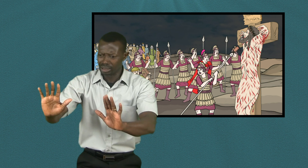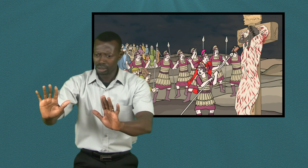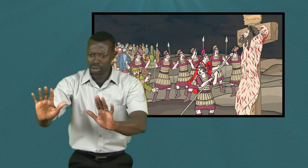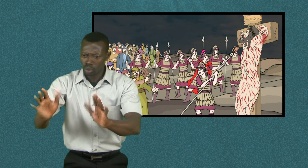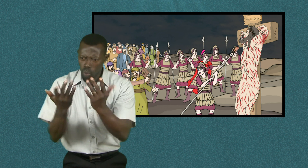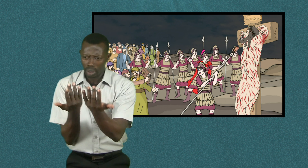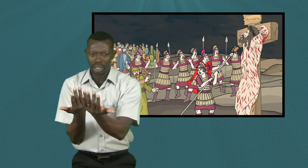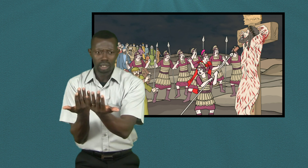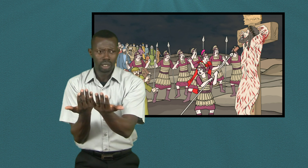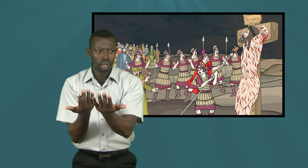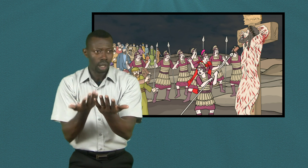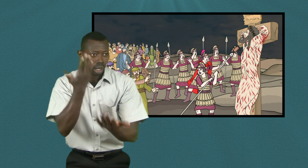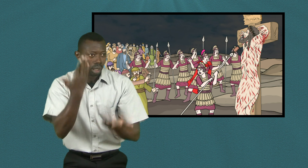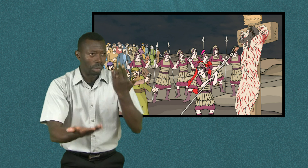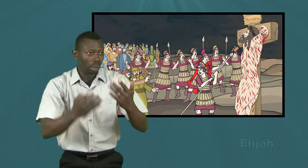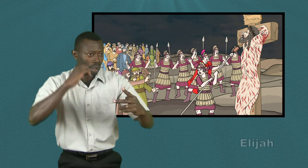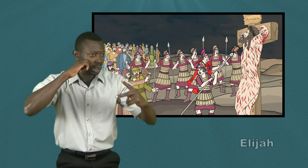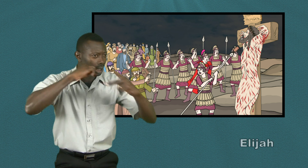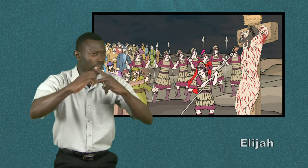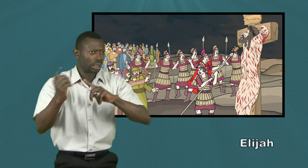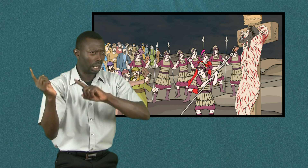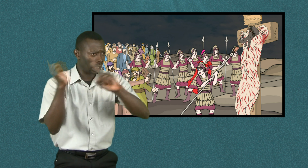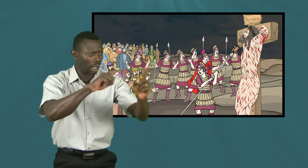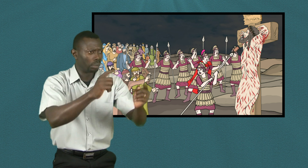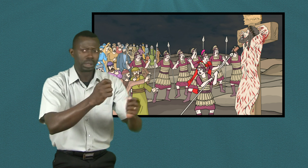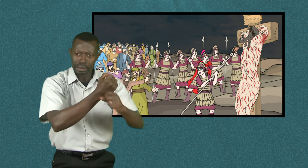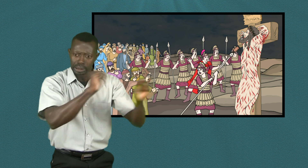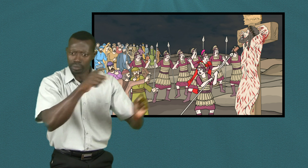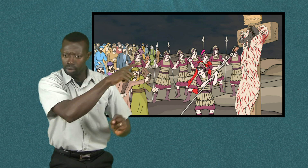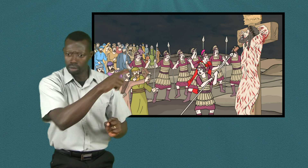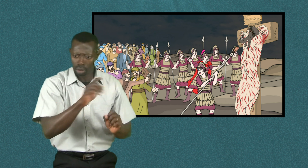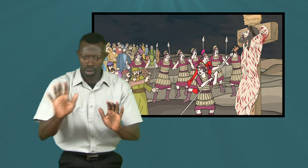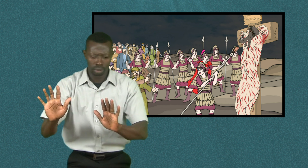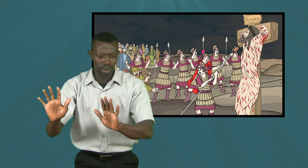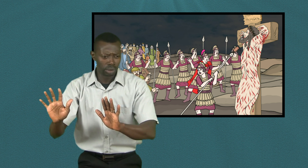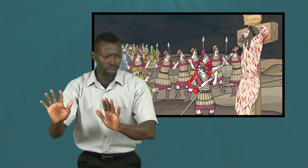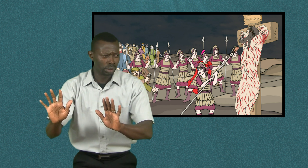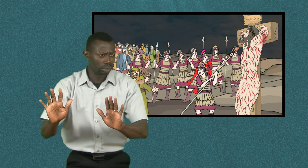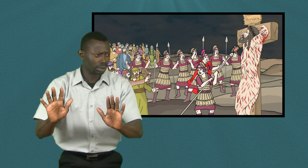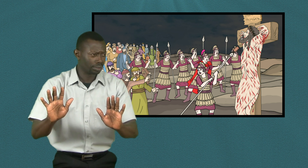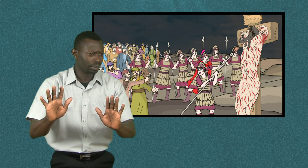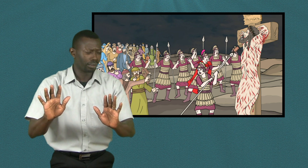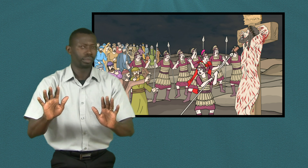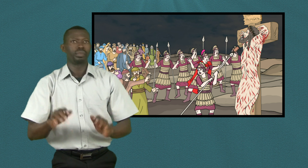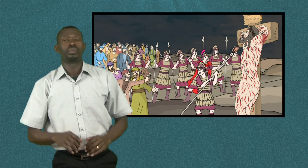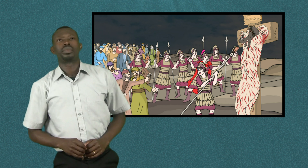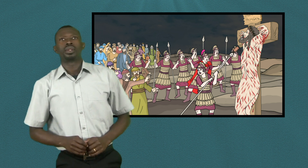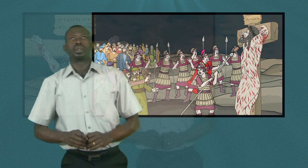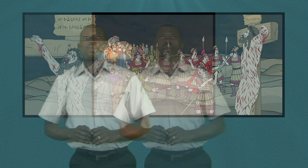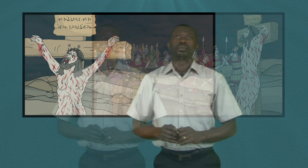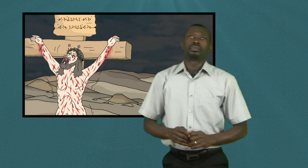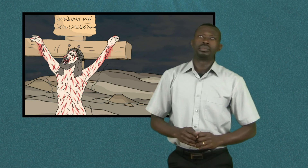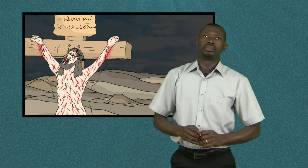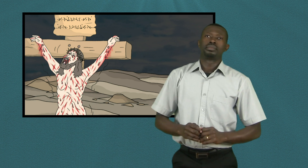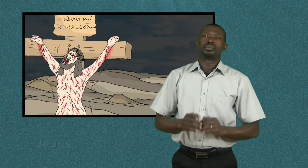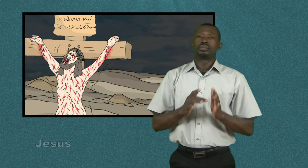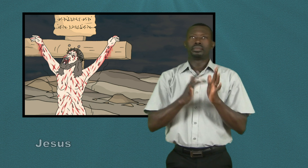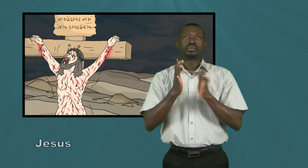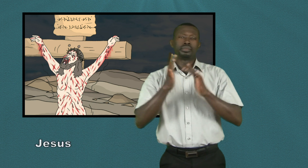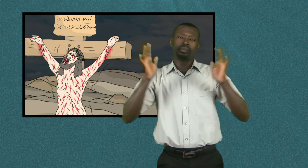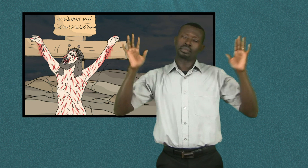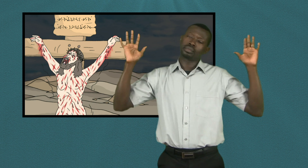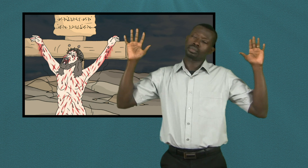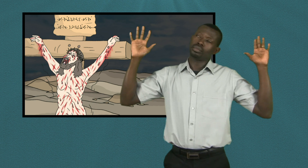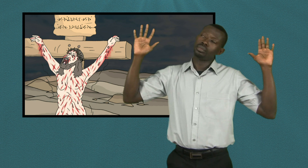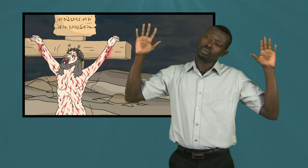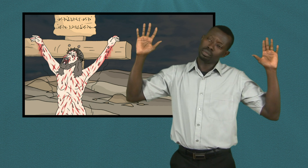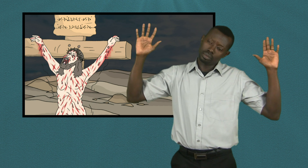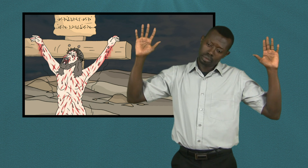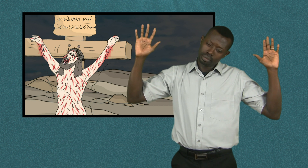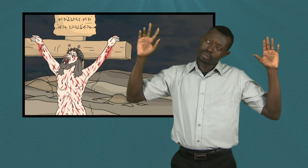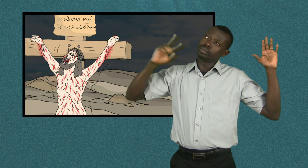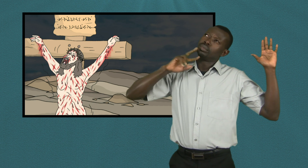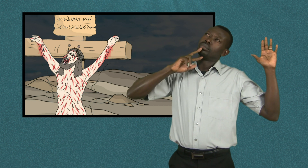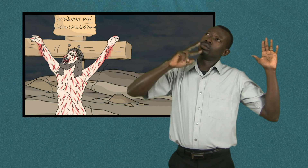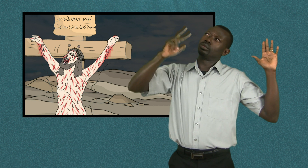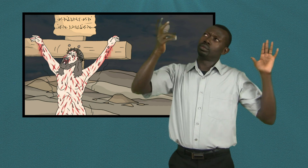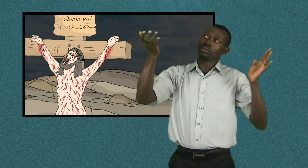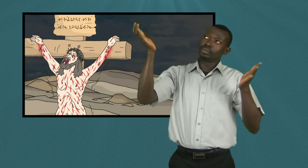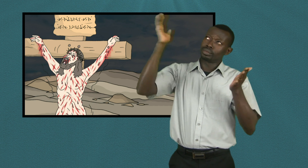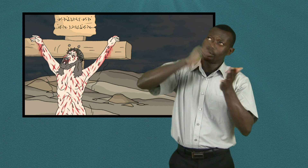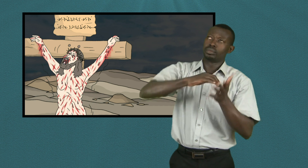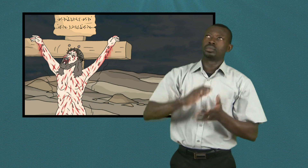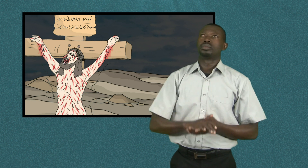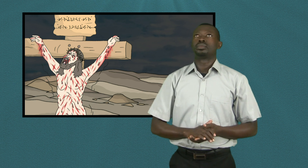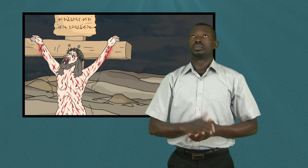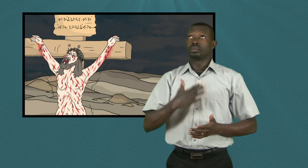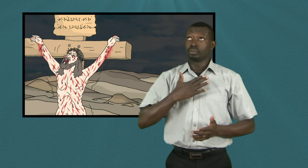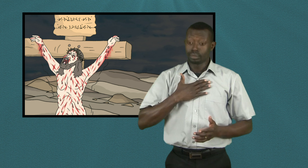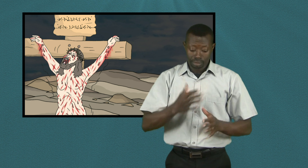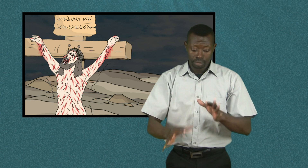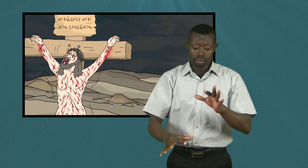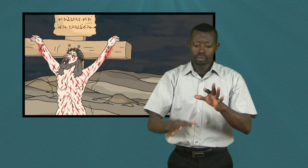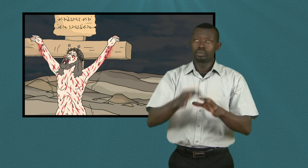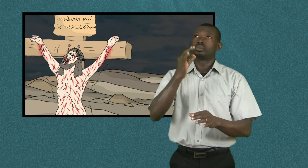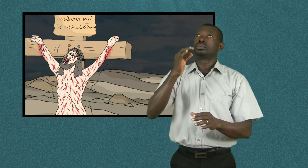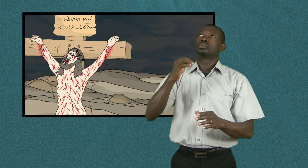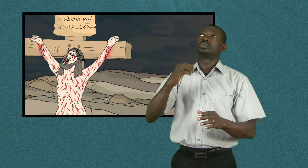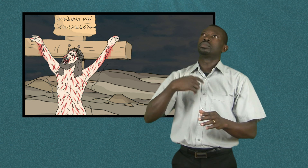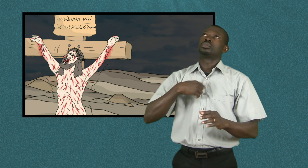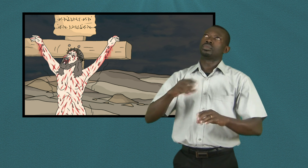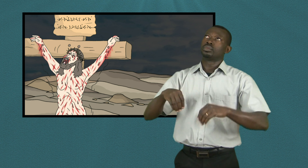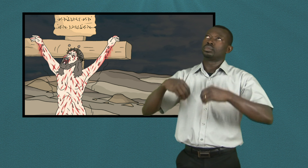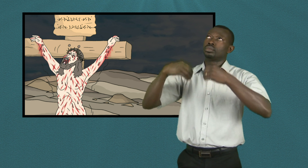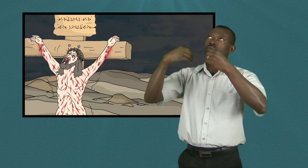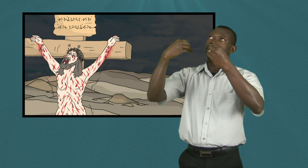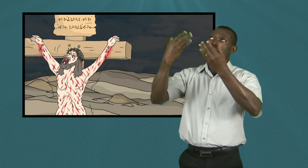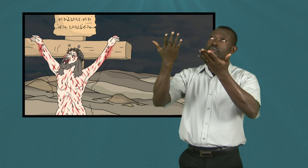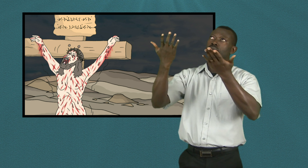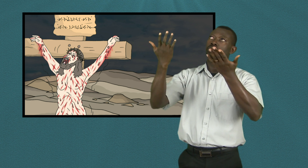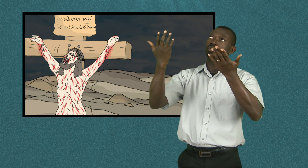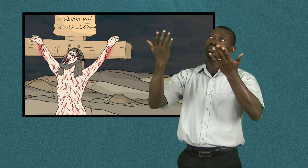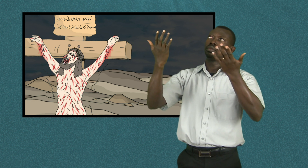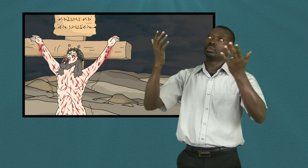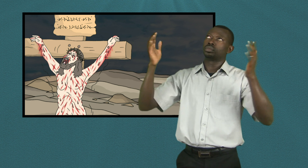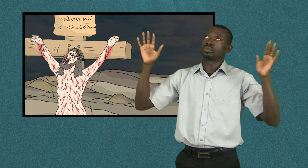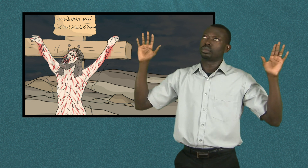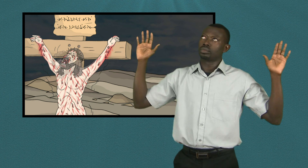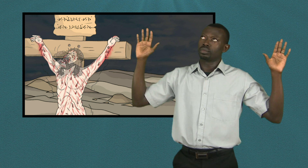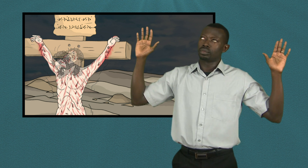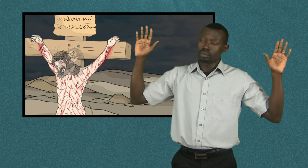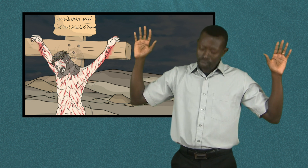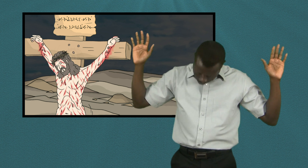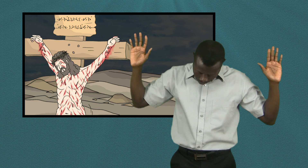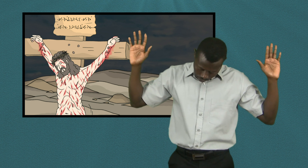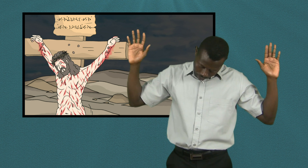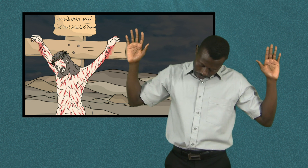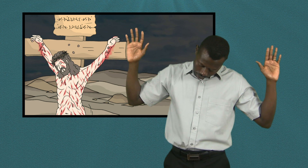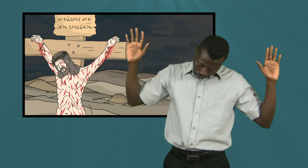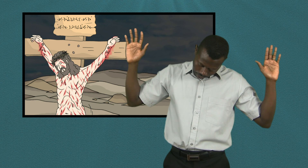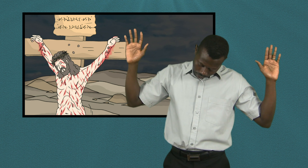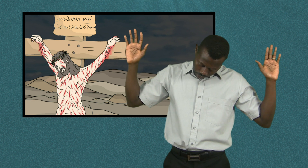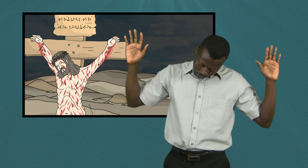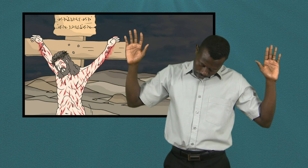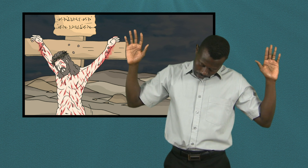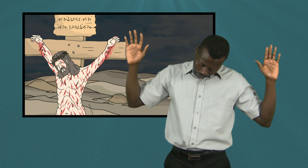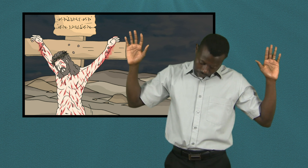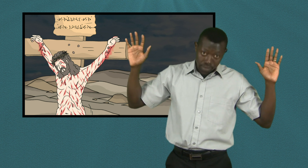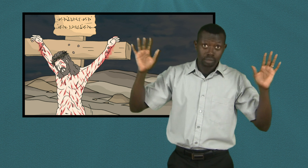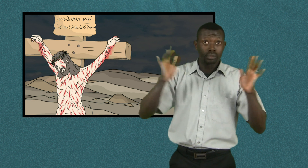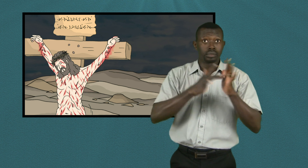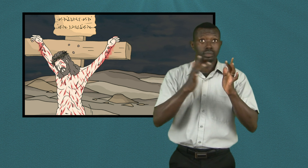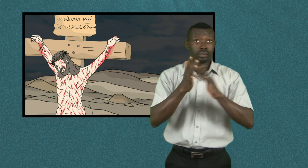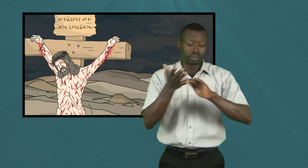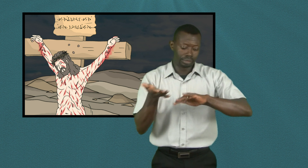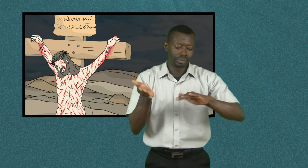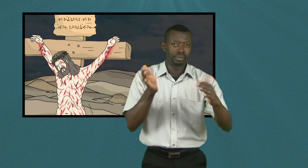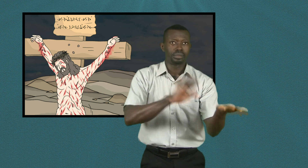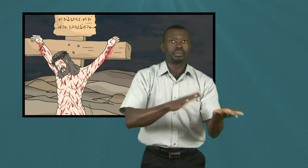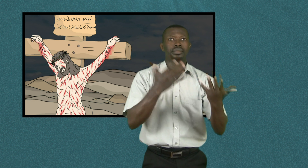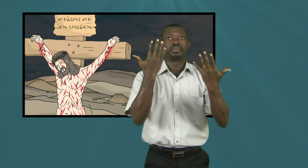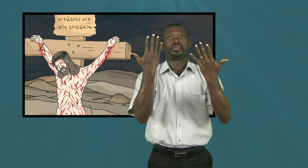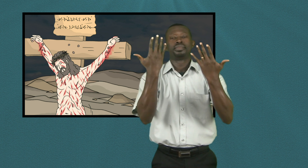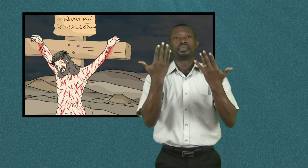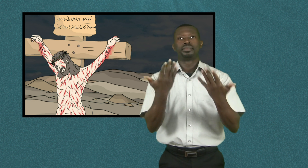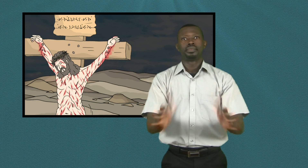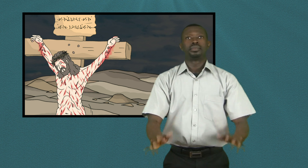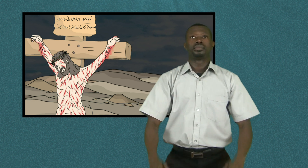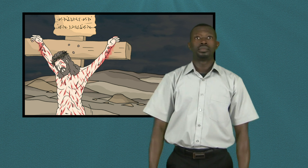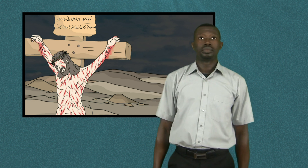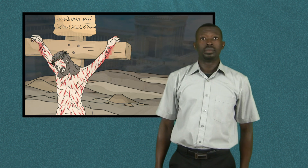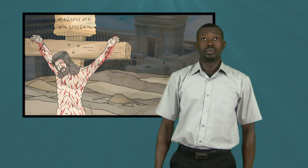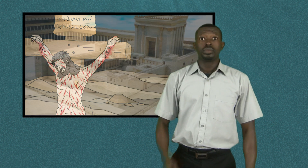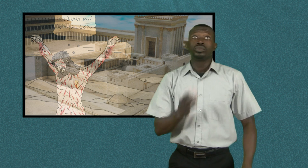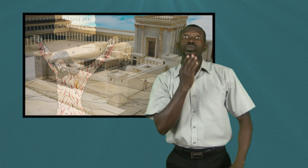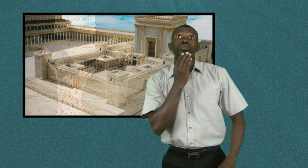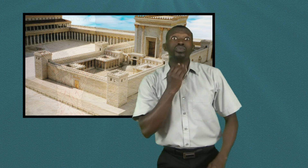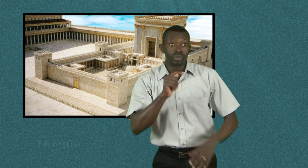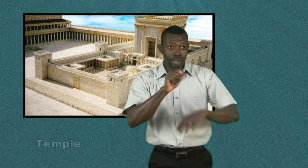But the others said, “Leave Him alone. Let us see if Elijah comes to save Him.” When Jesus had cried out again in a loud voice, He yielded up His spirit.